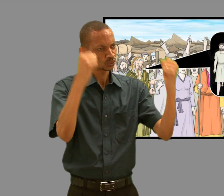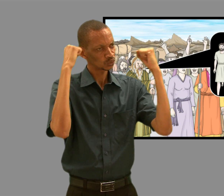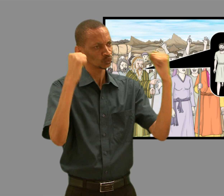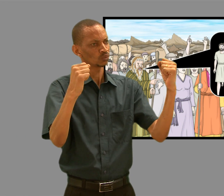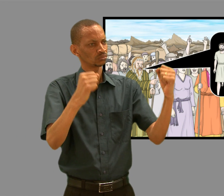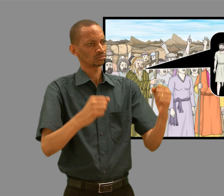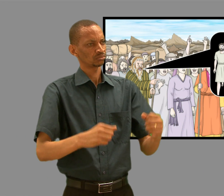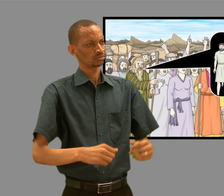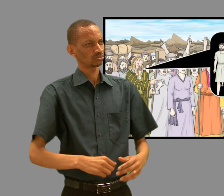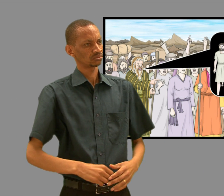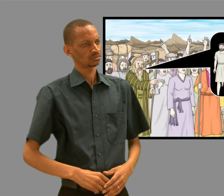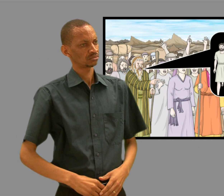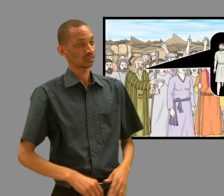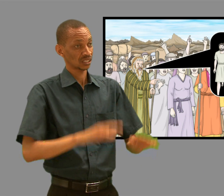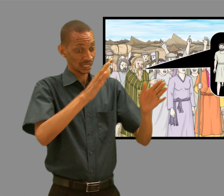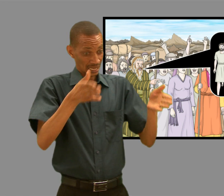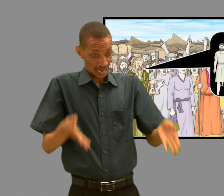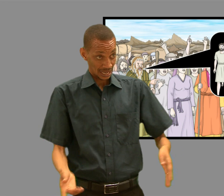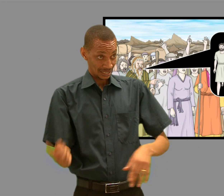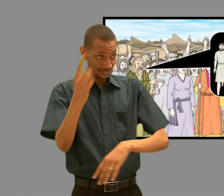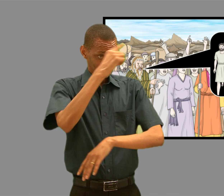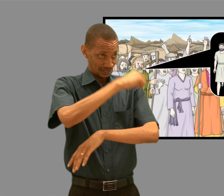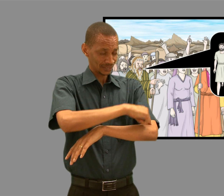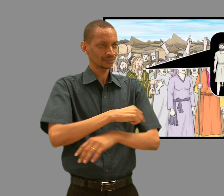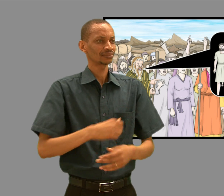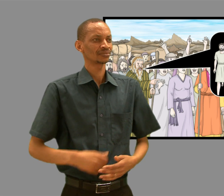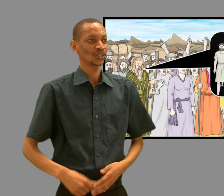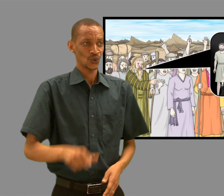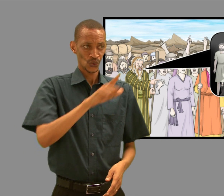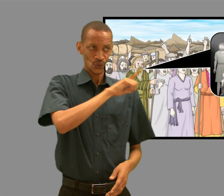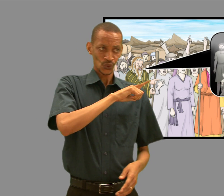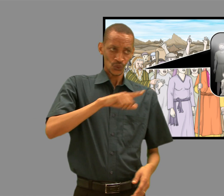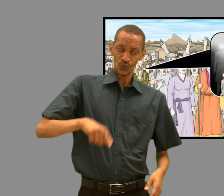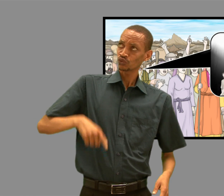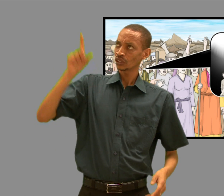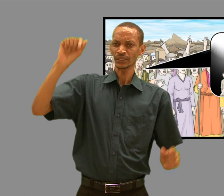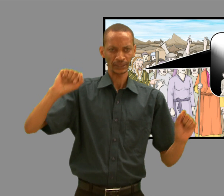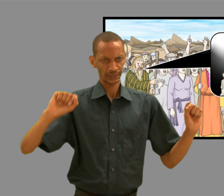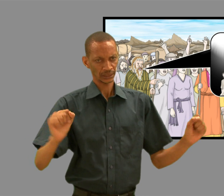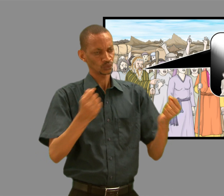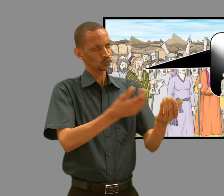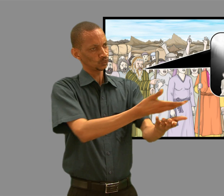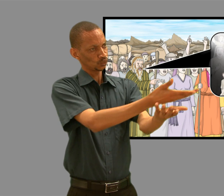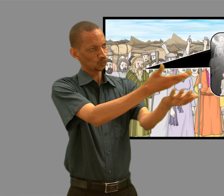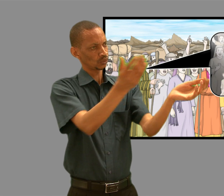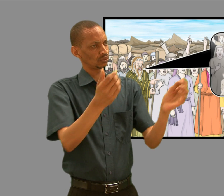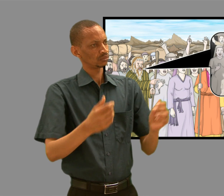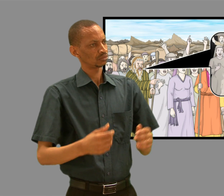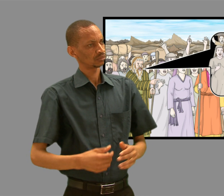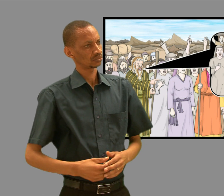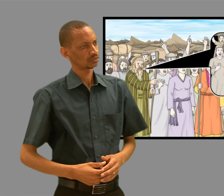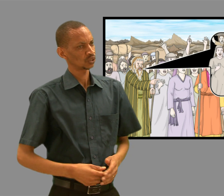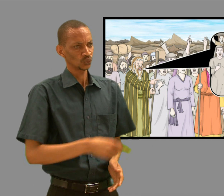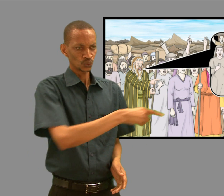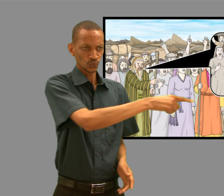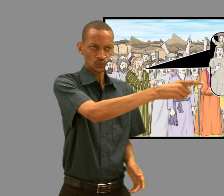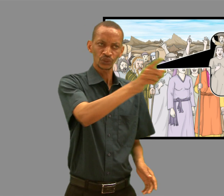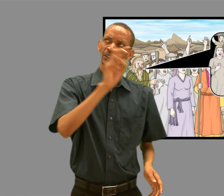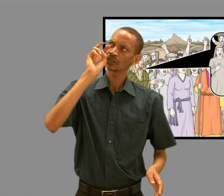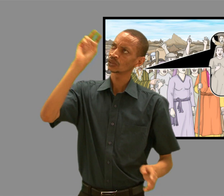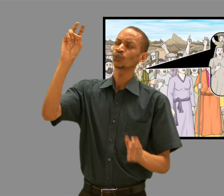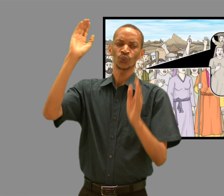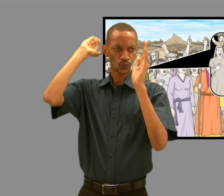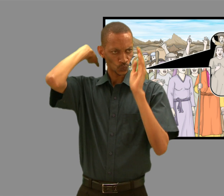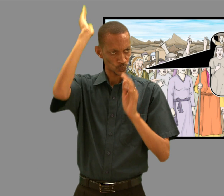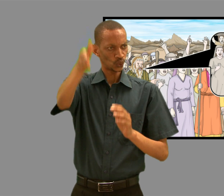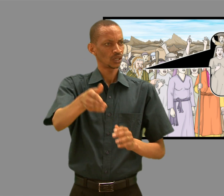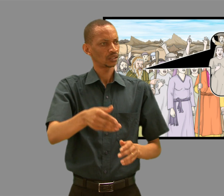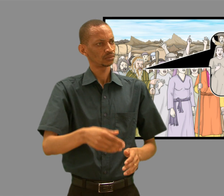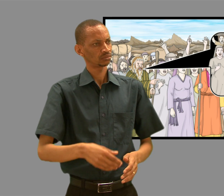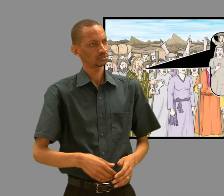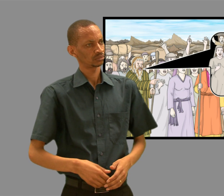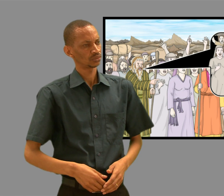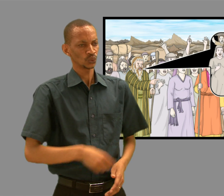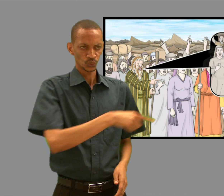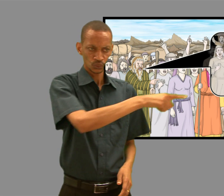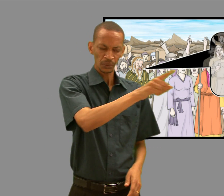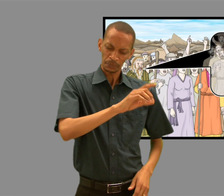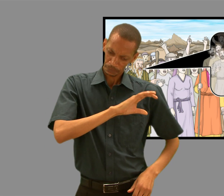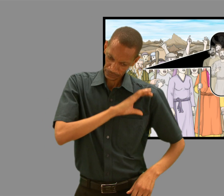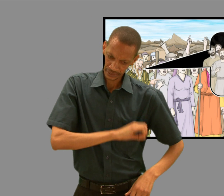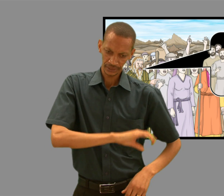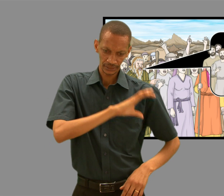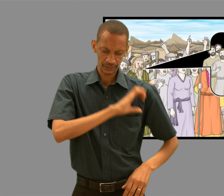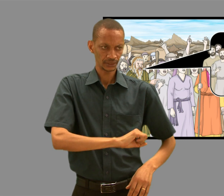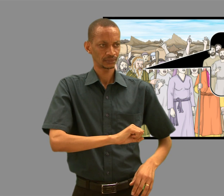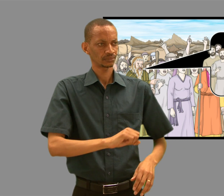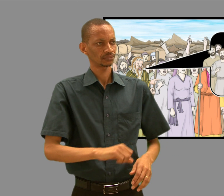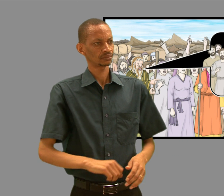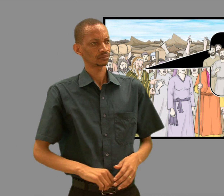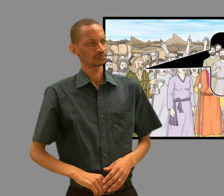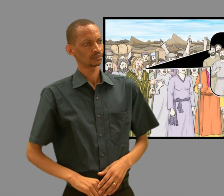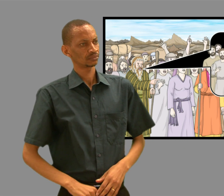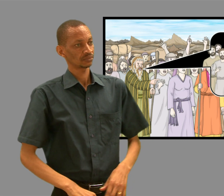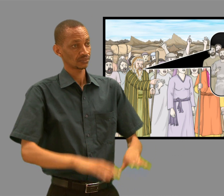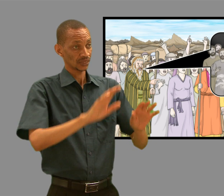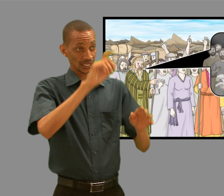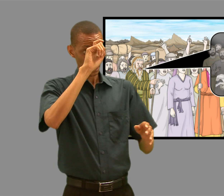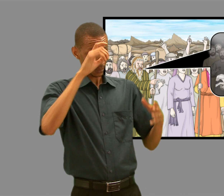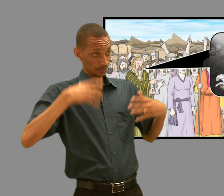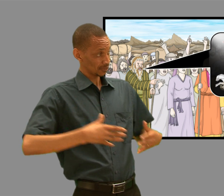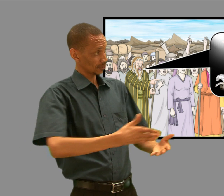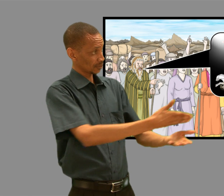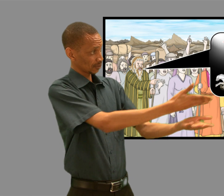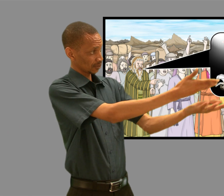Stand firm and you will see the LORD’s salvation, which He will accomplish for you today;